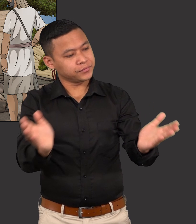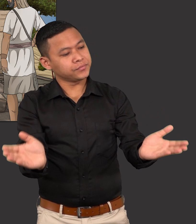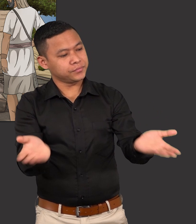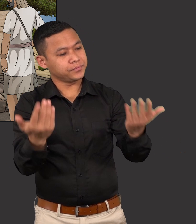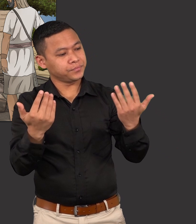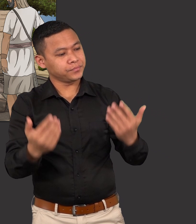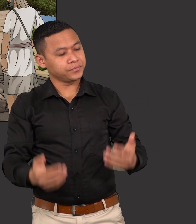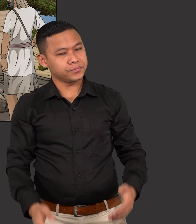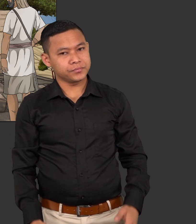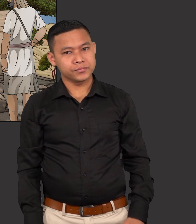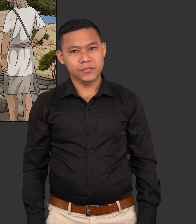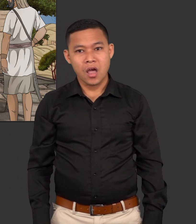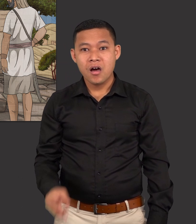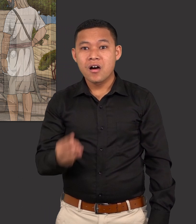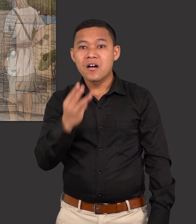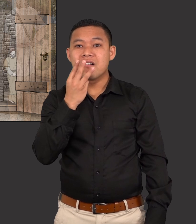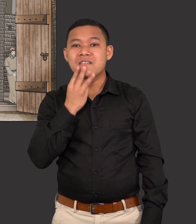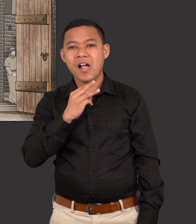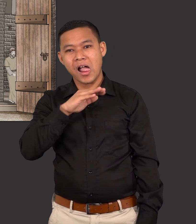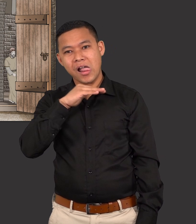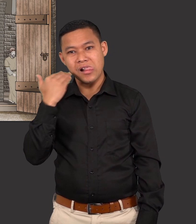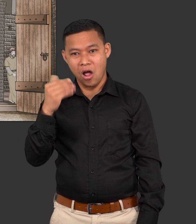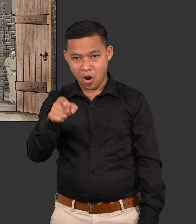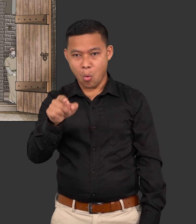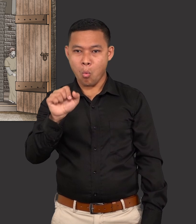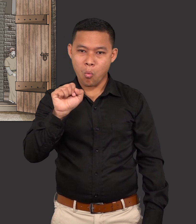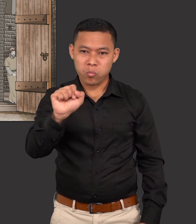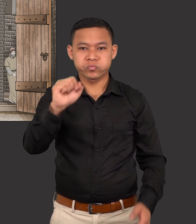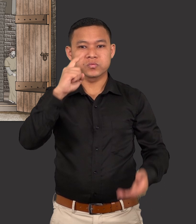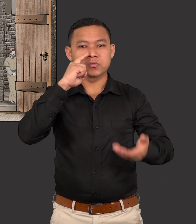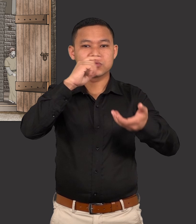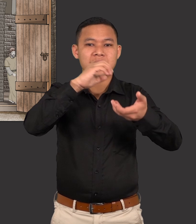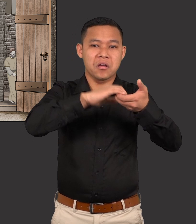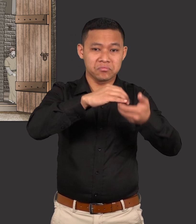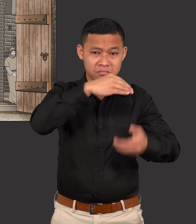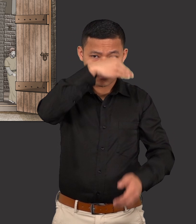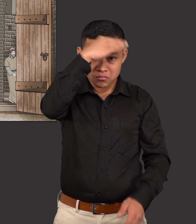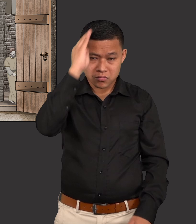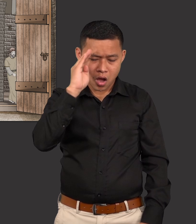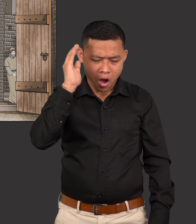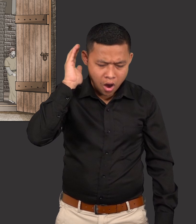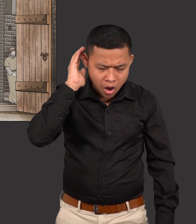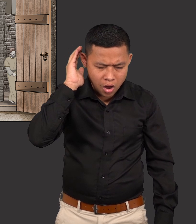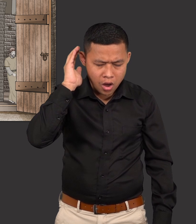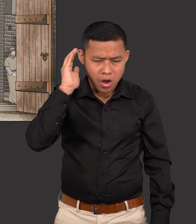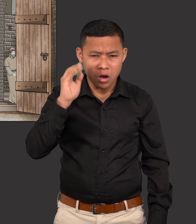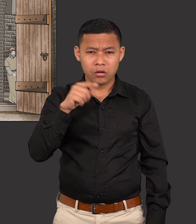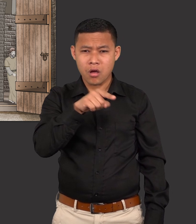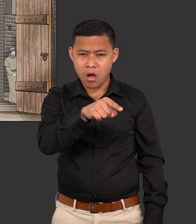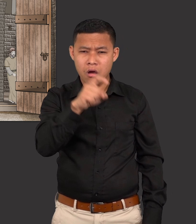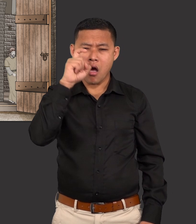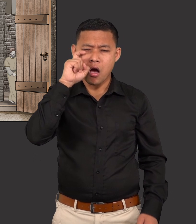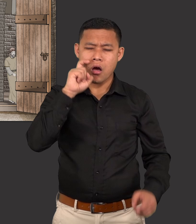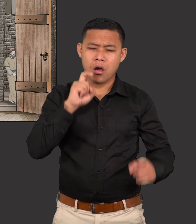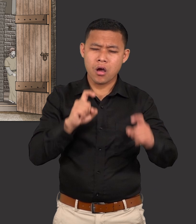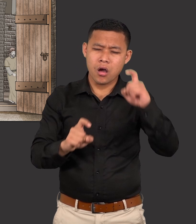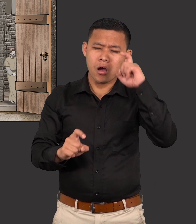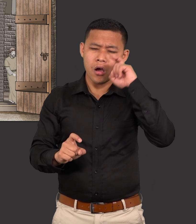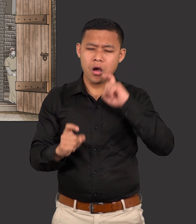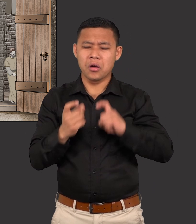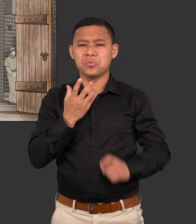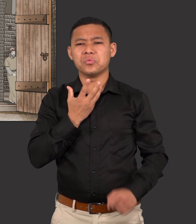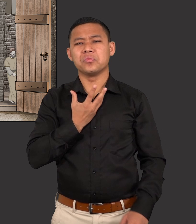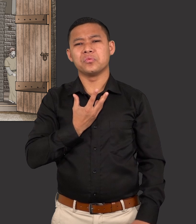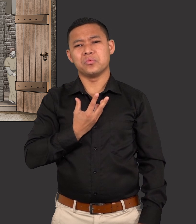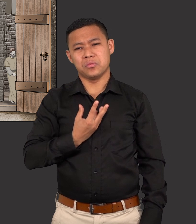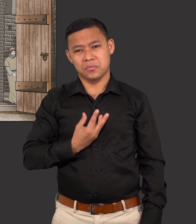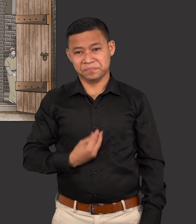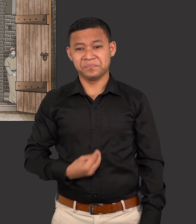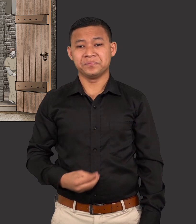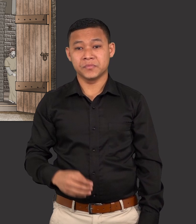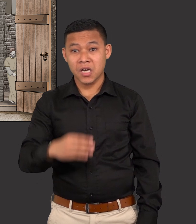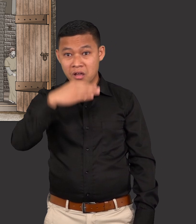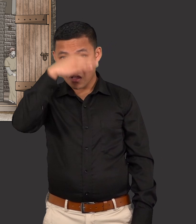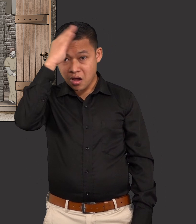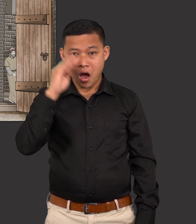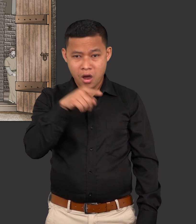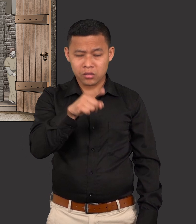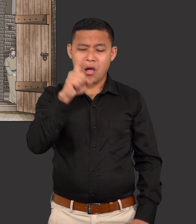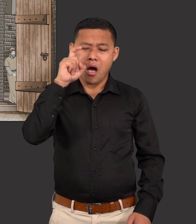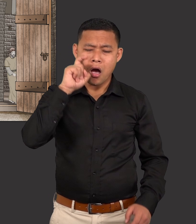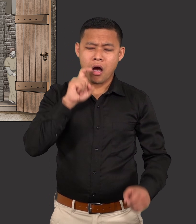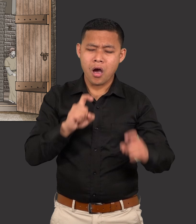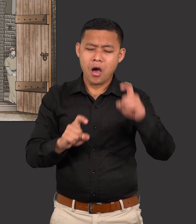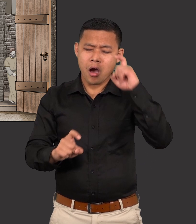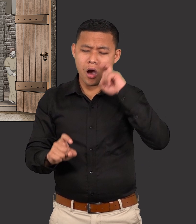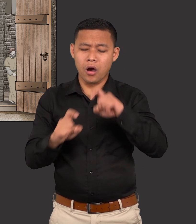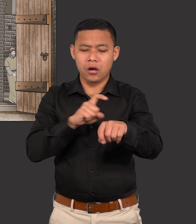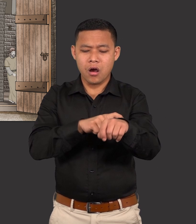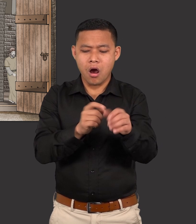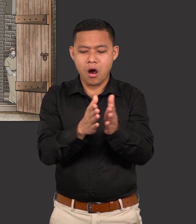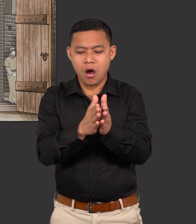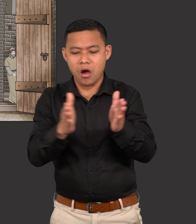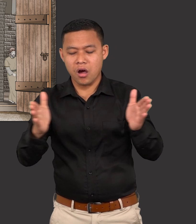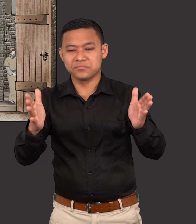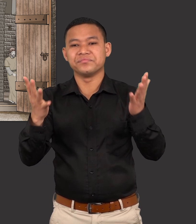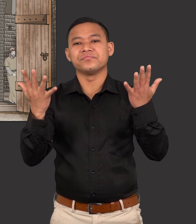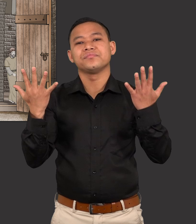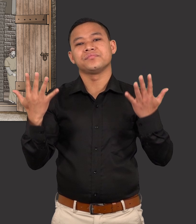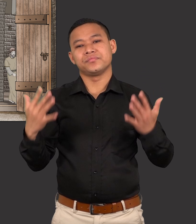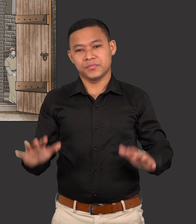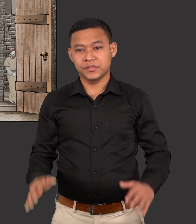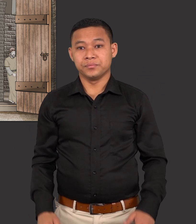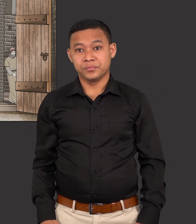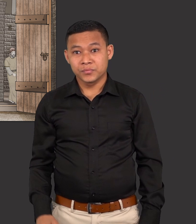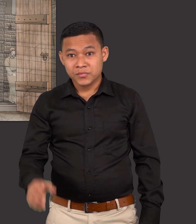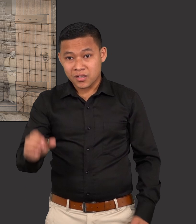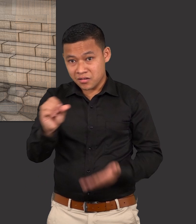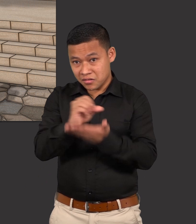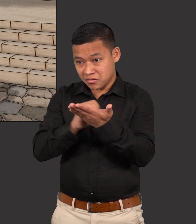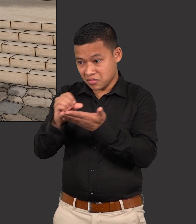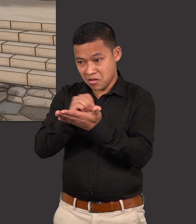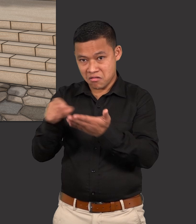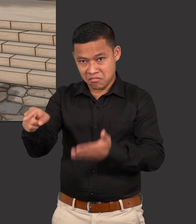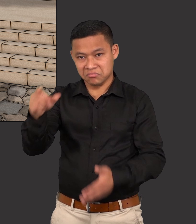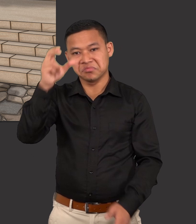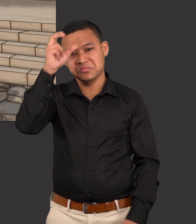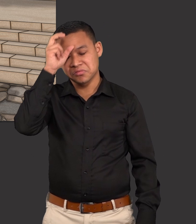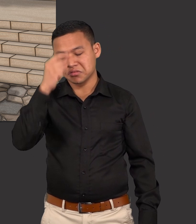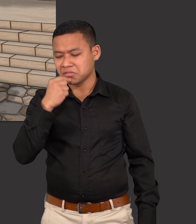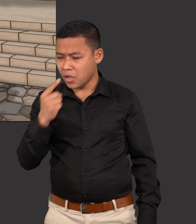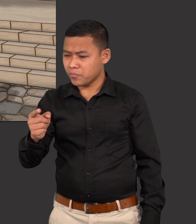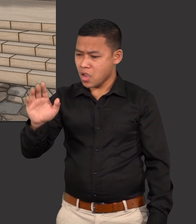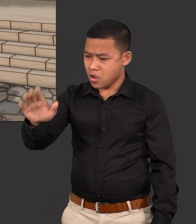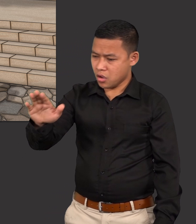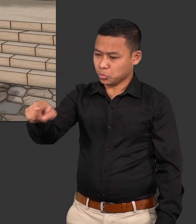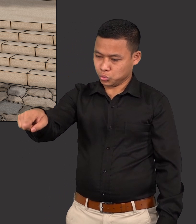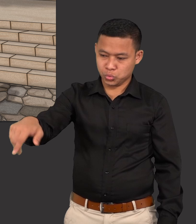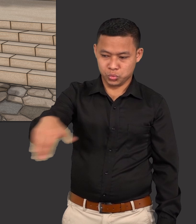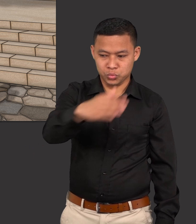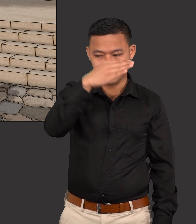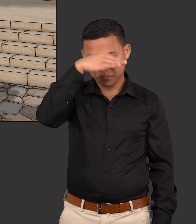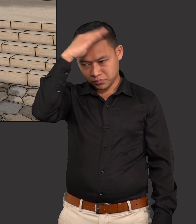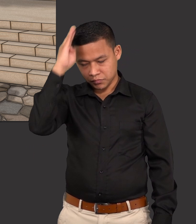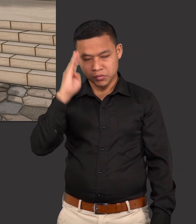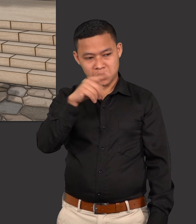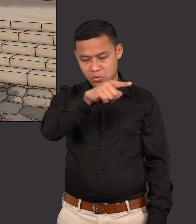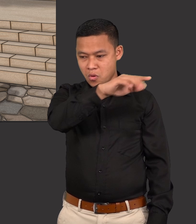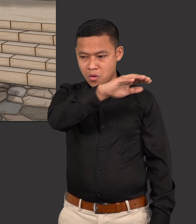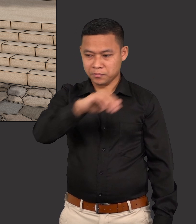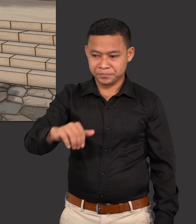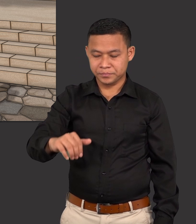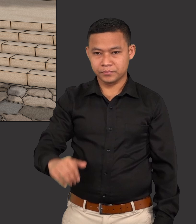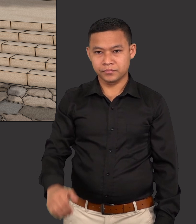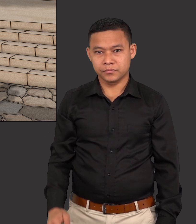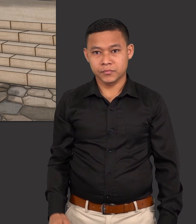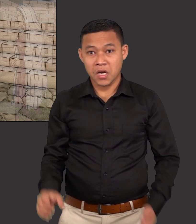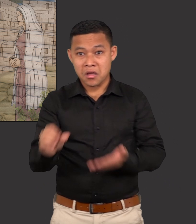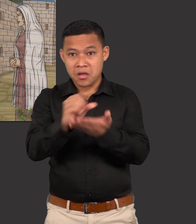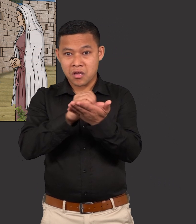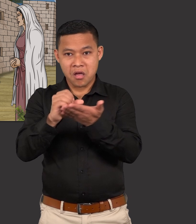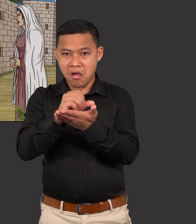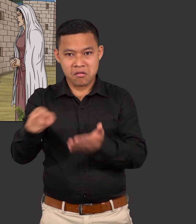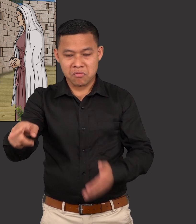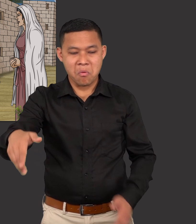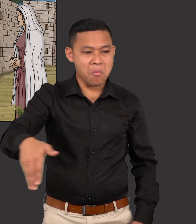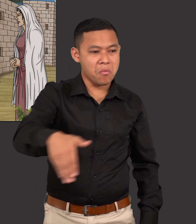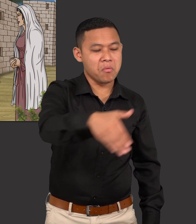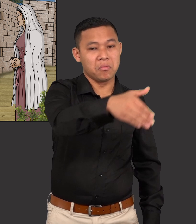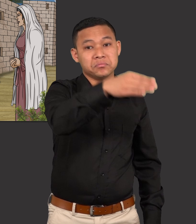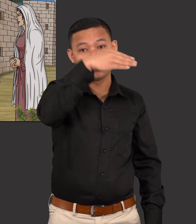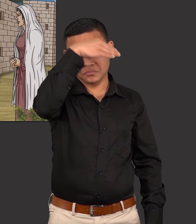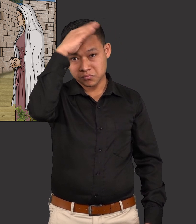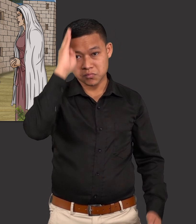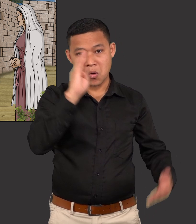When Uriah’s wife heard that her husband was dead, she mourned for him.